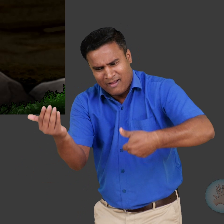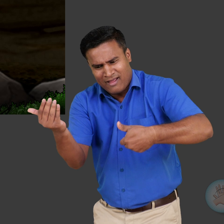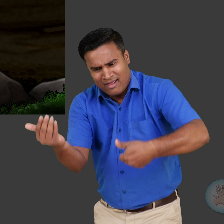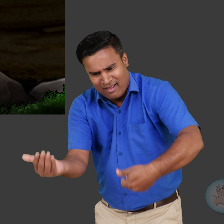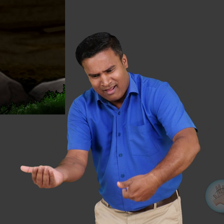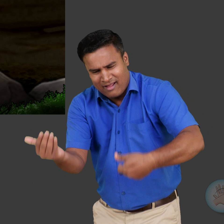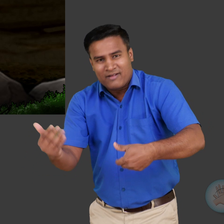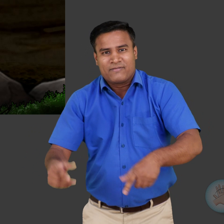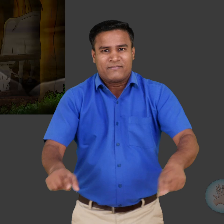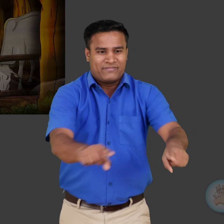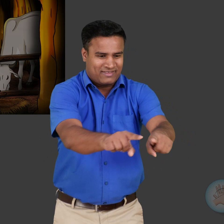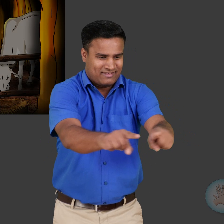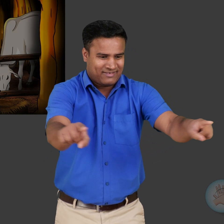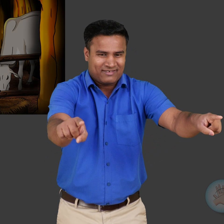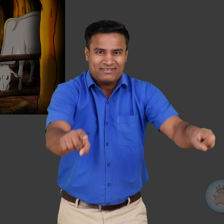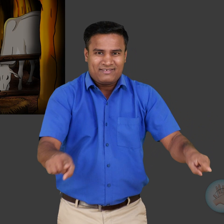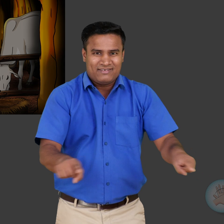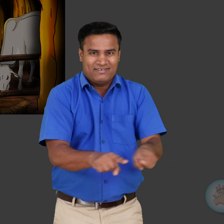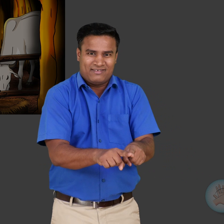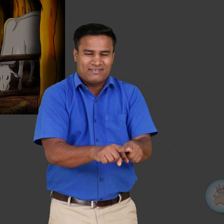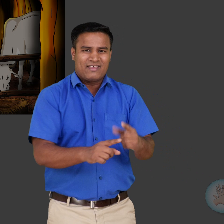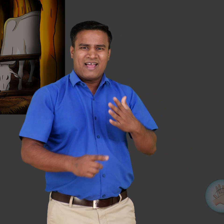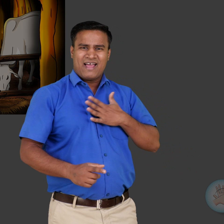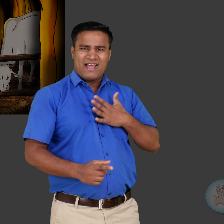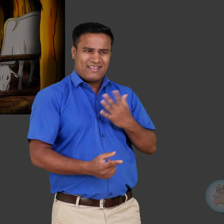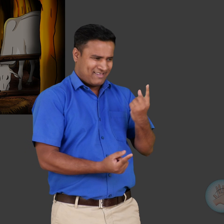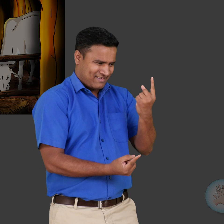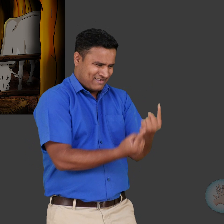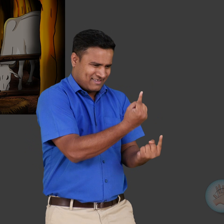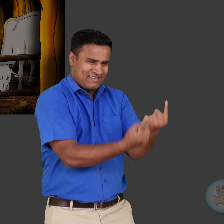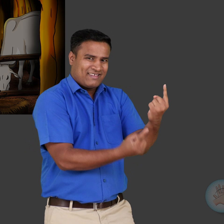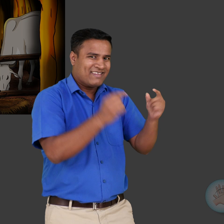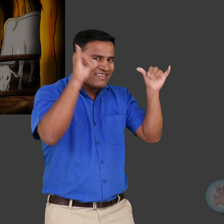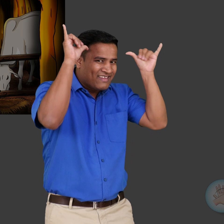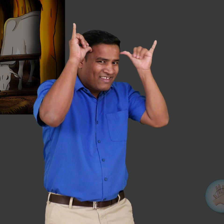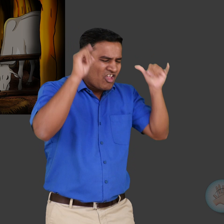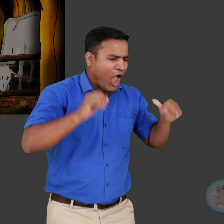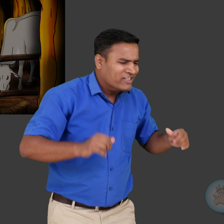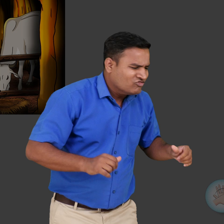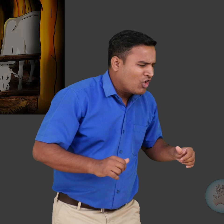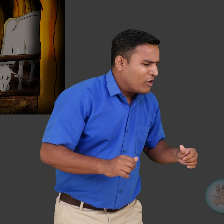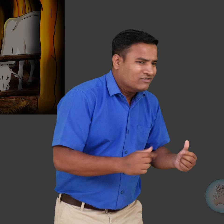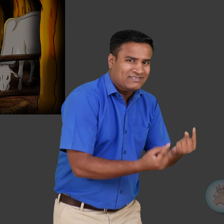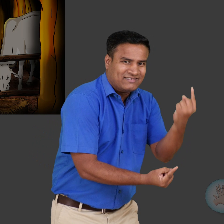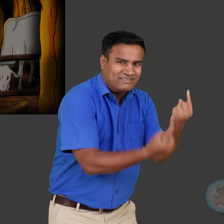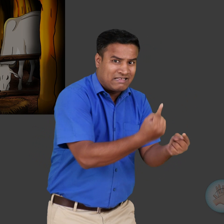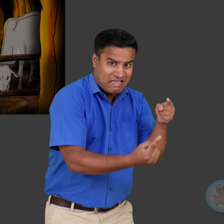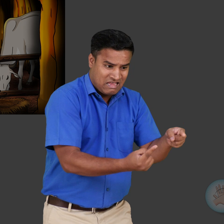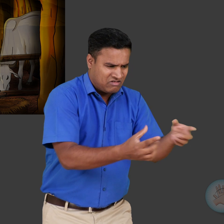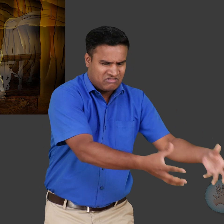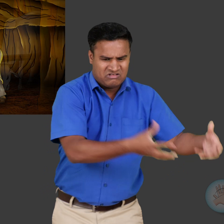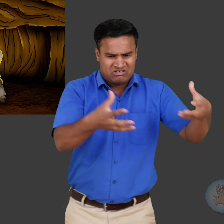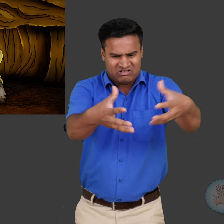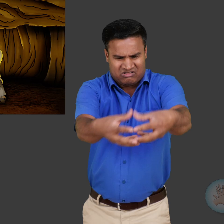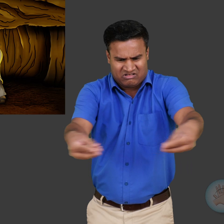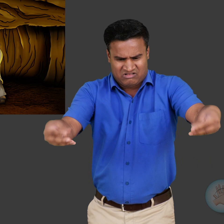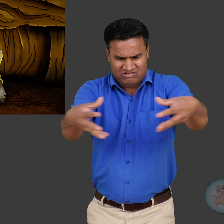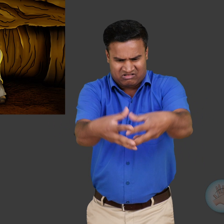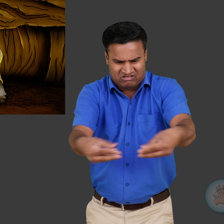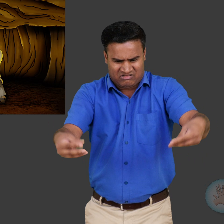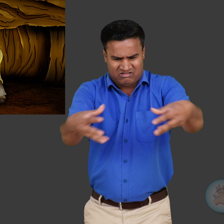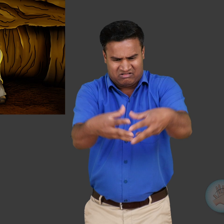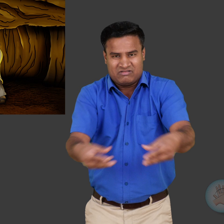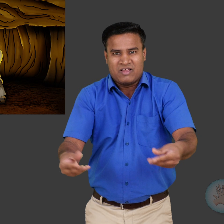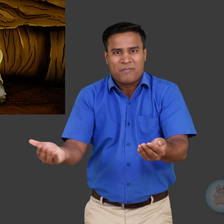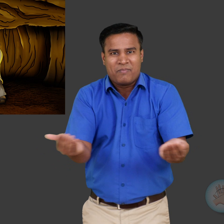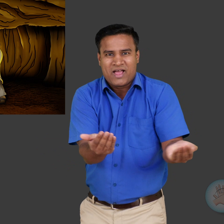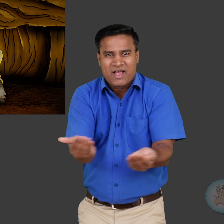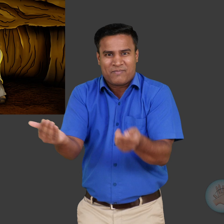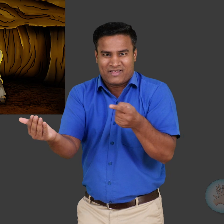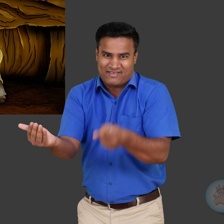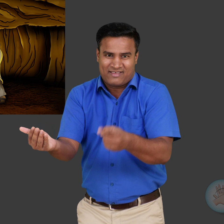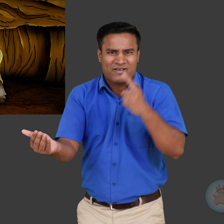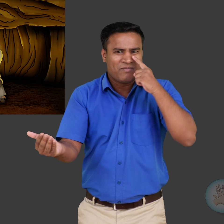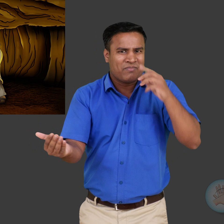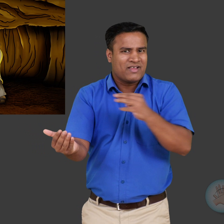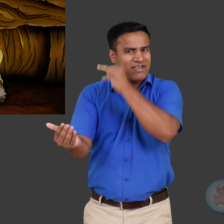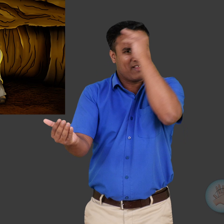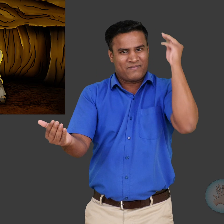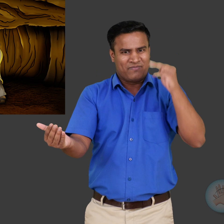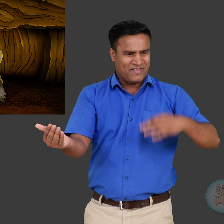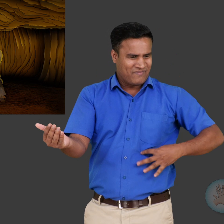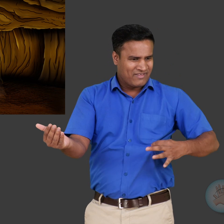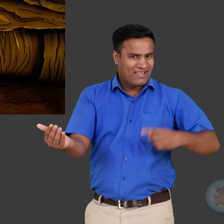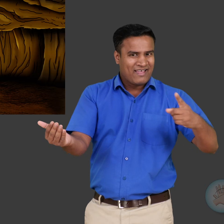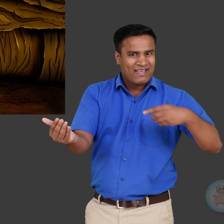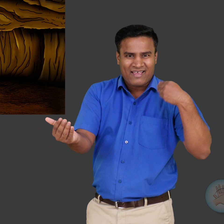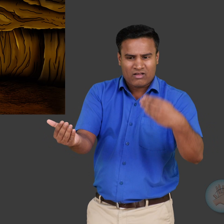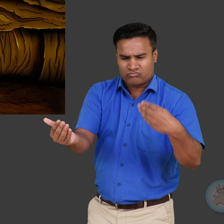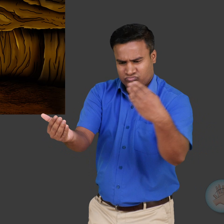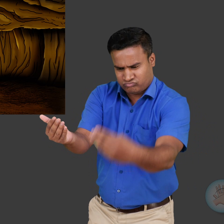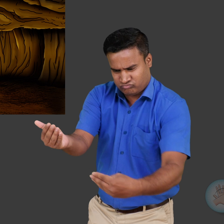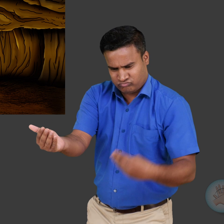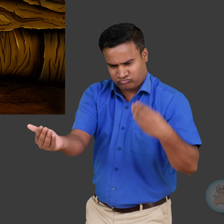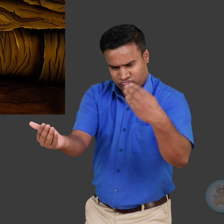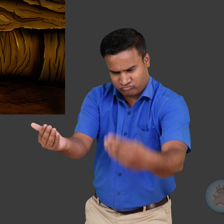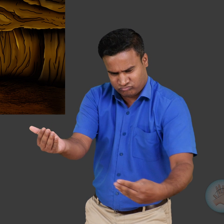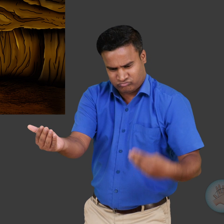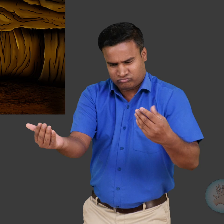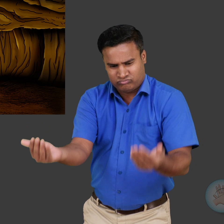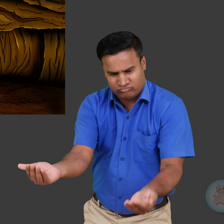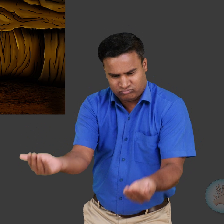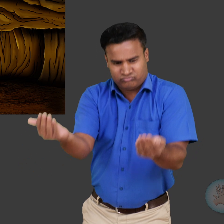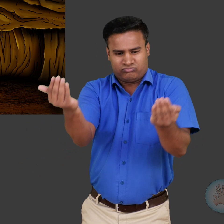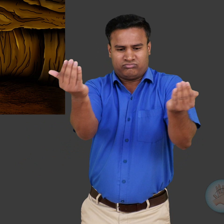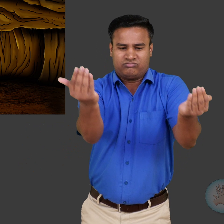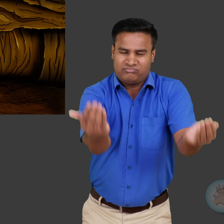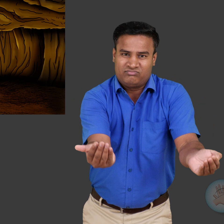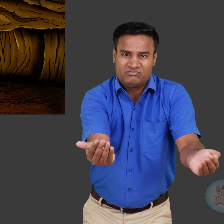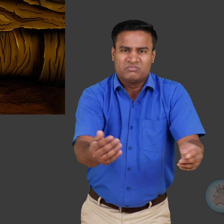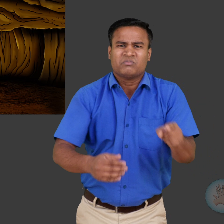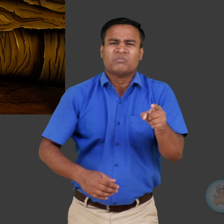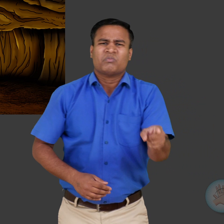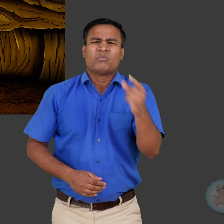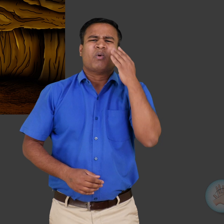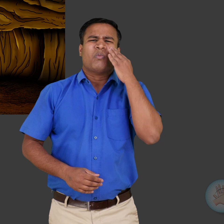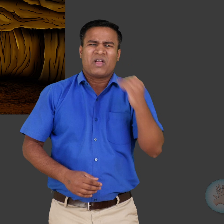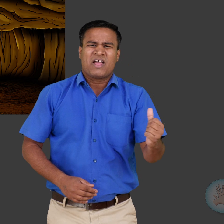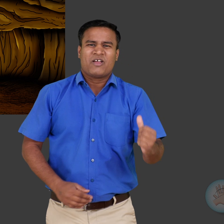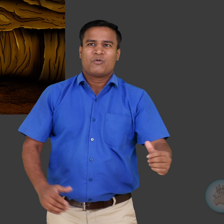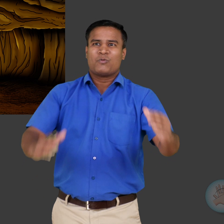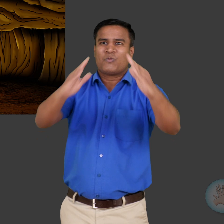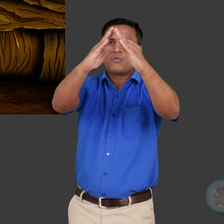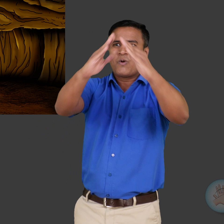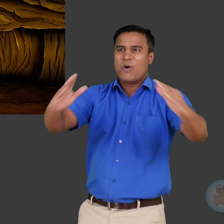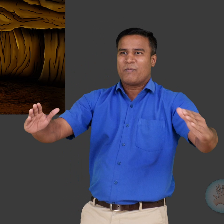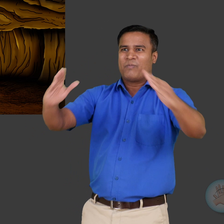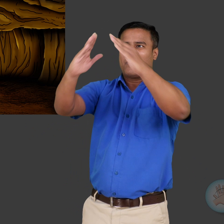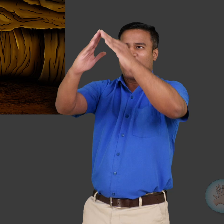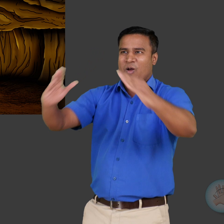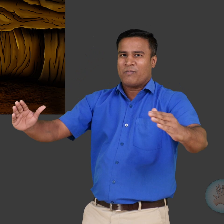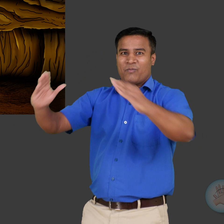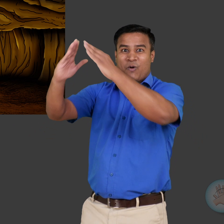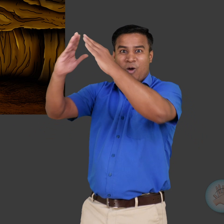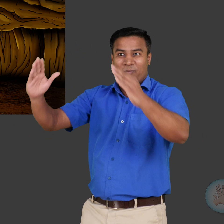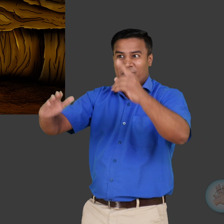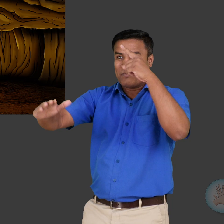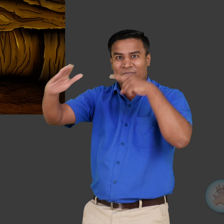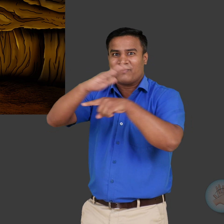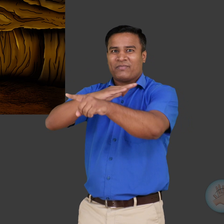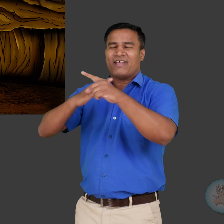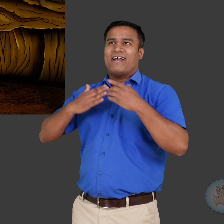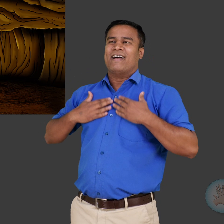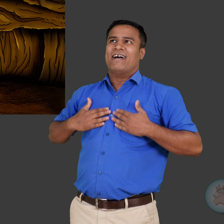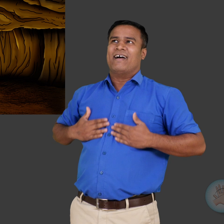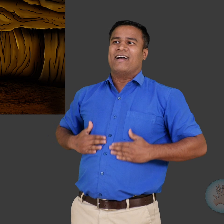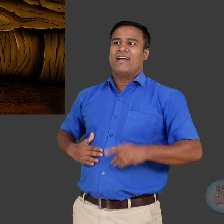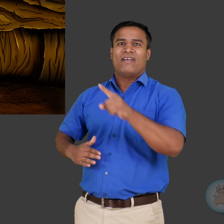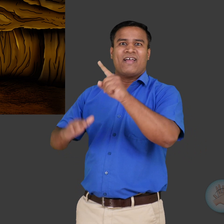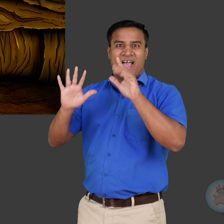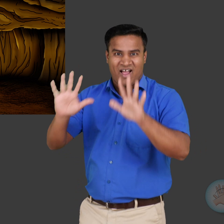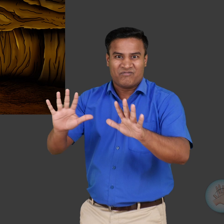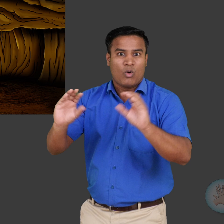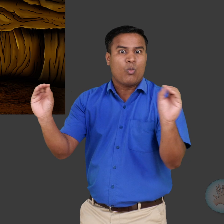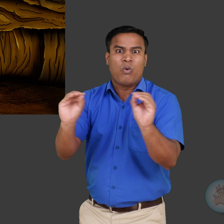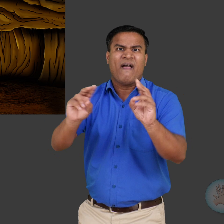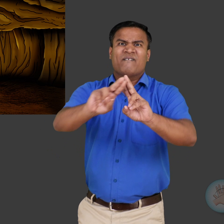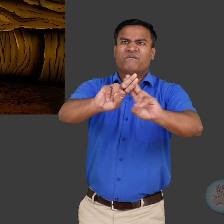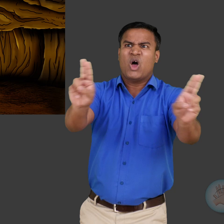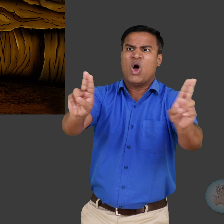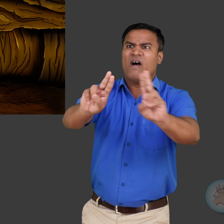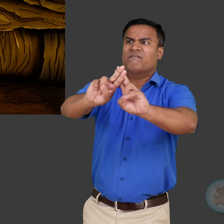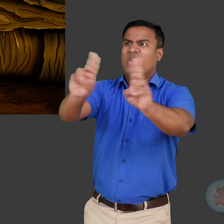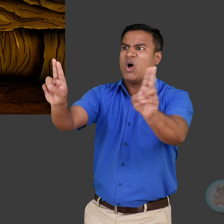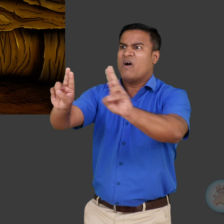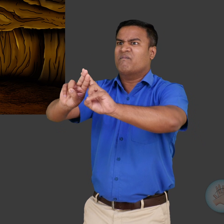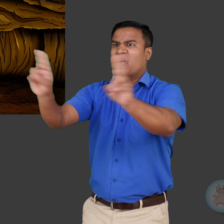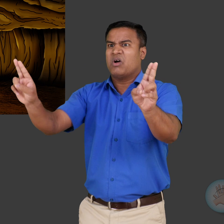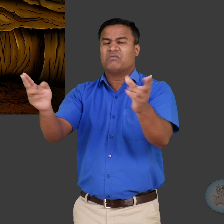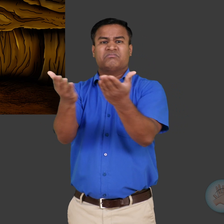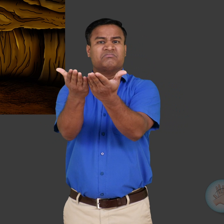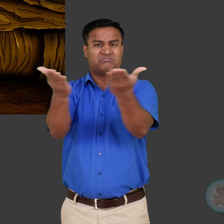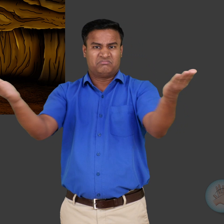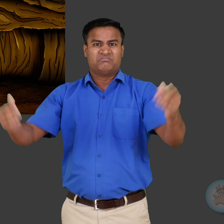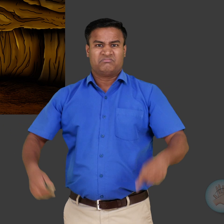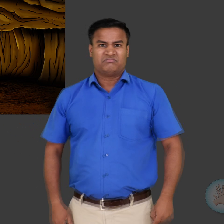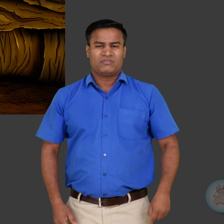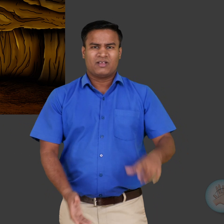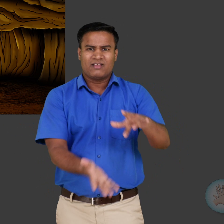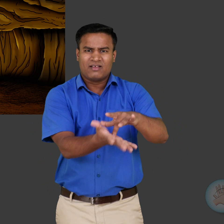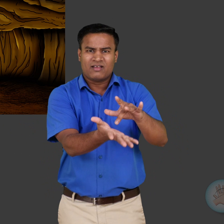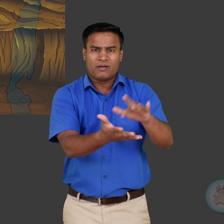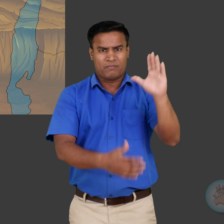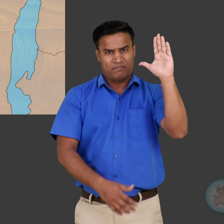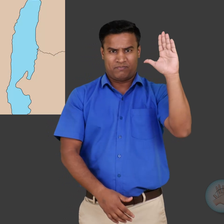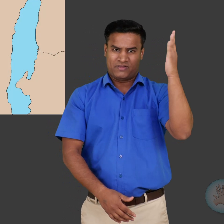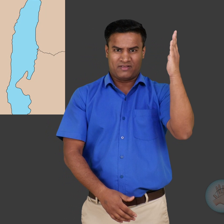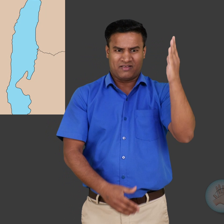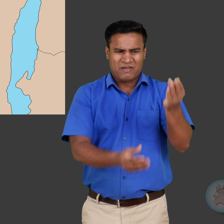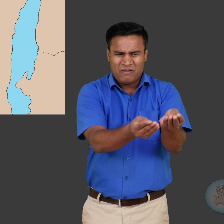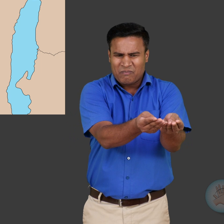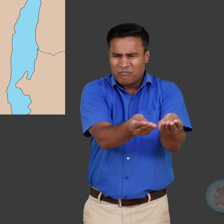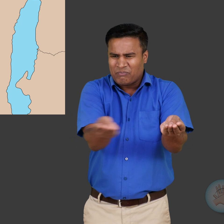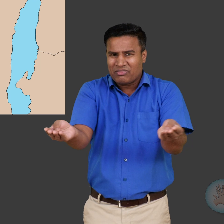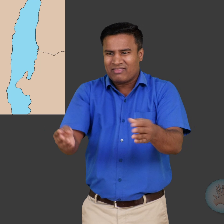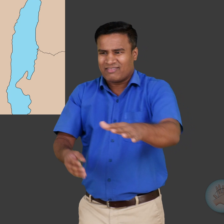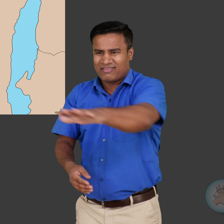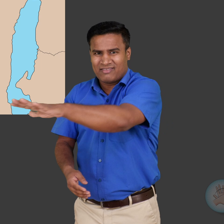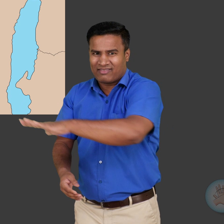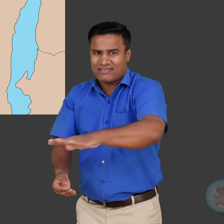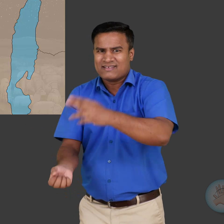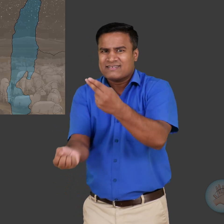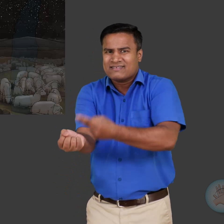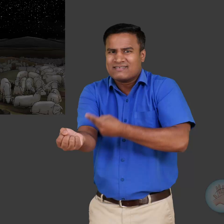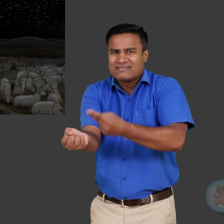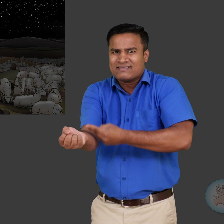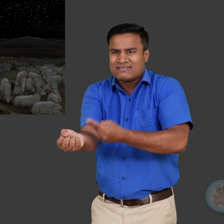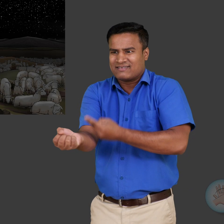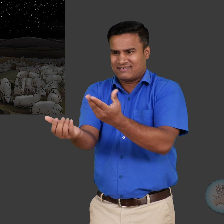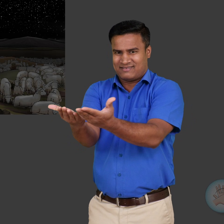She wrapped Him in swaddling cloths and laid Him in a manger, because there was no room for them in the inn.